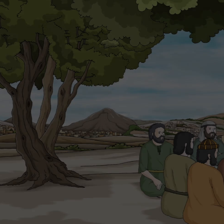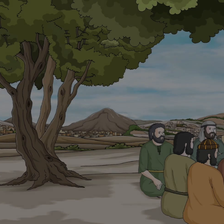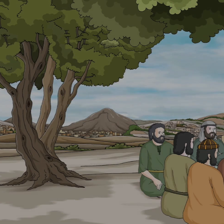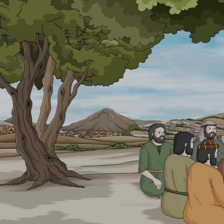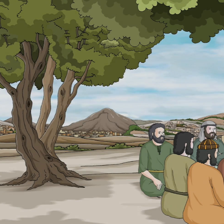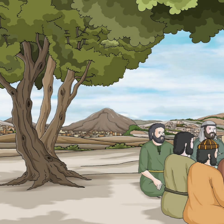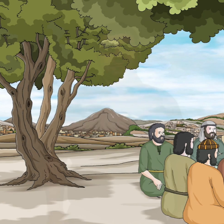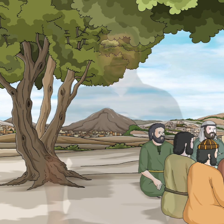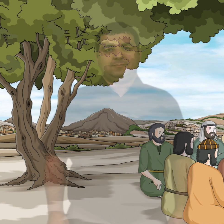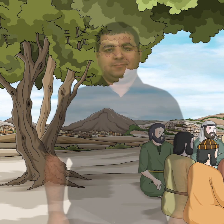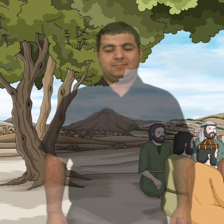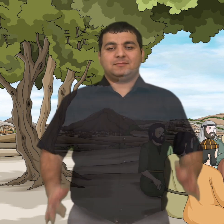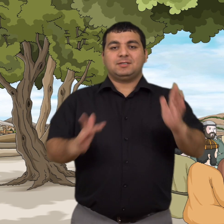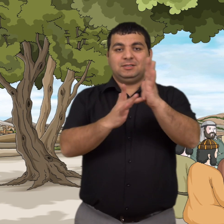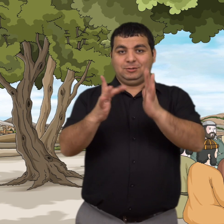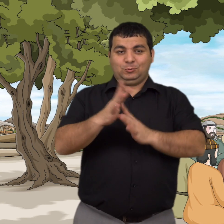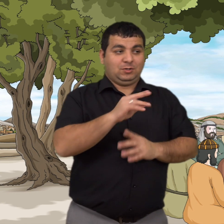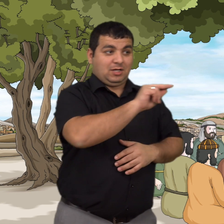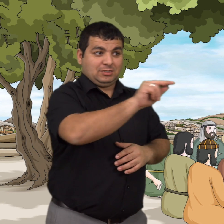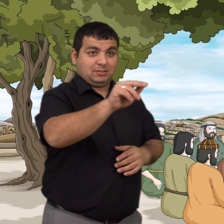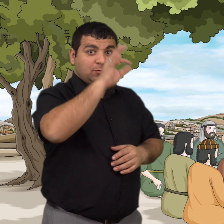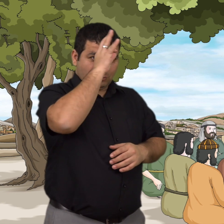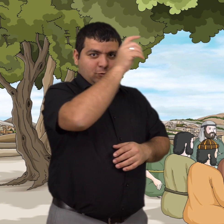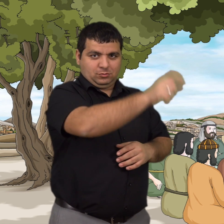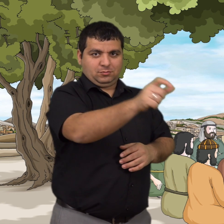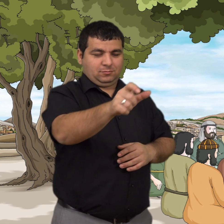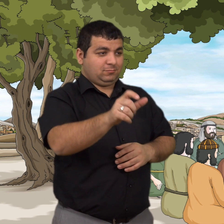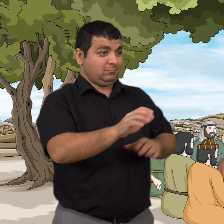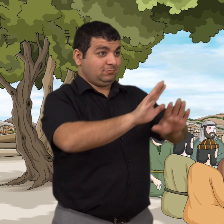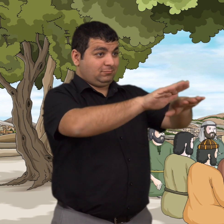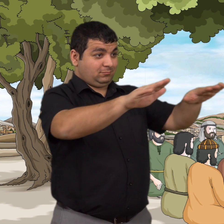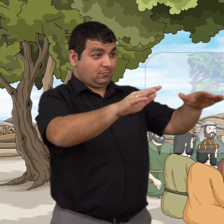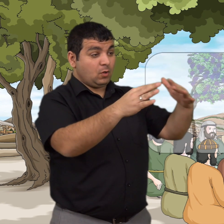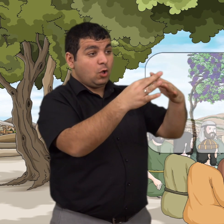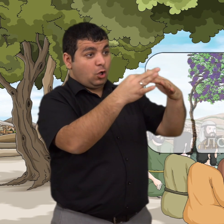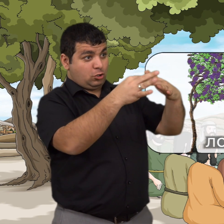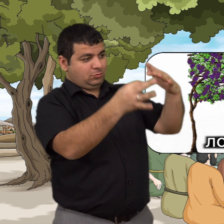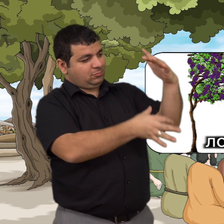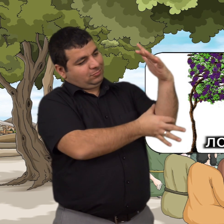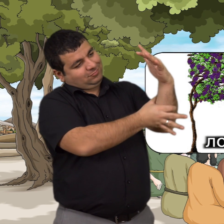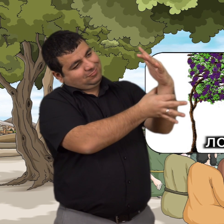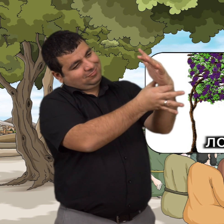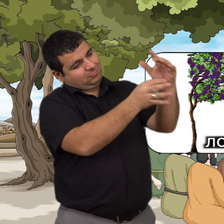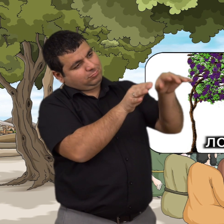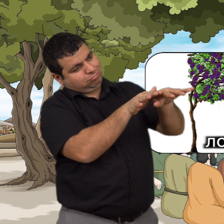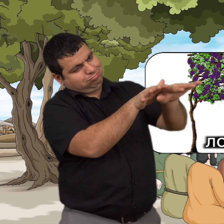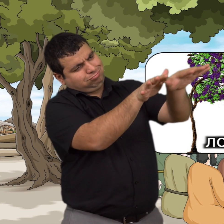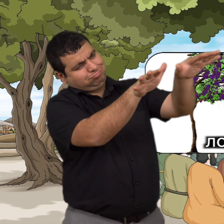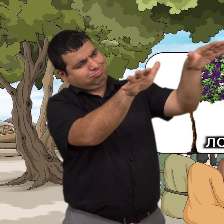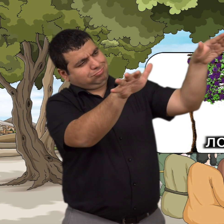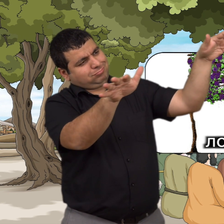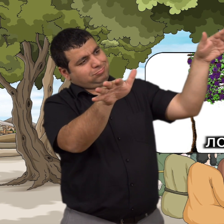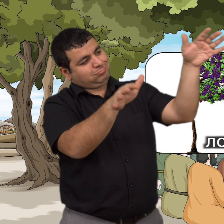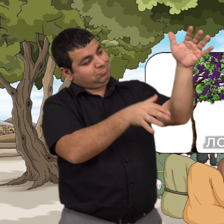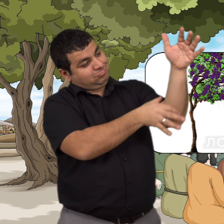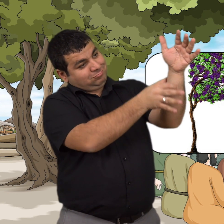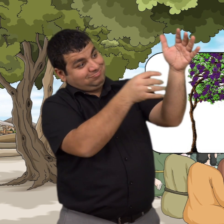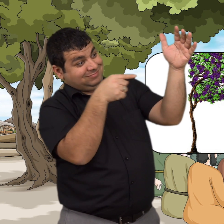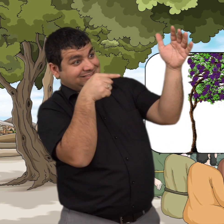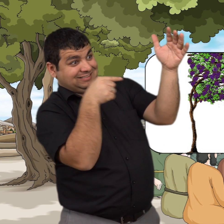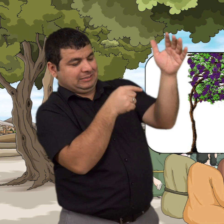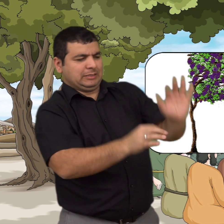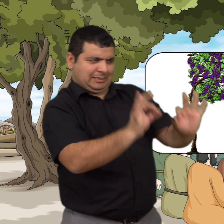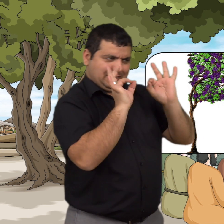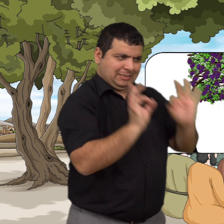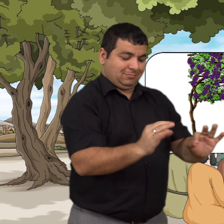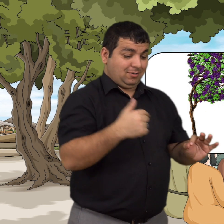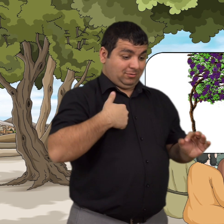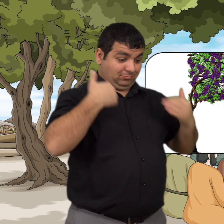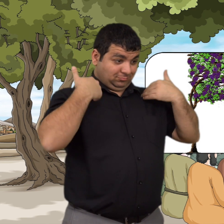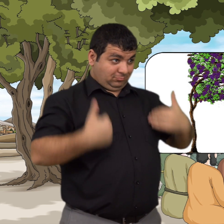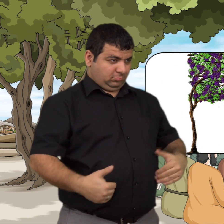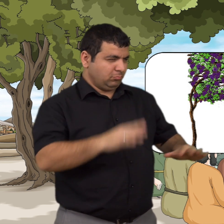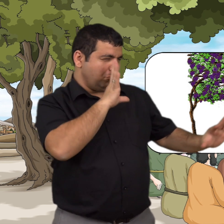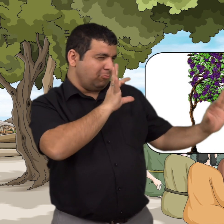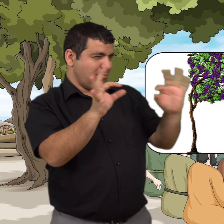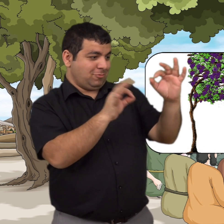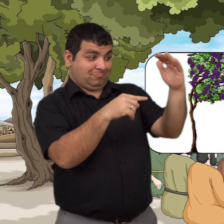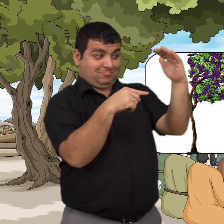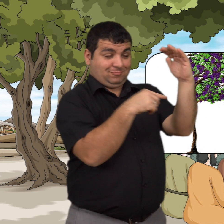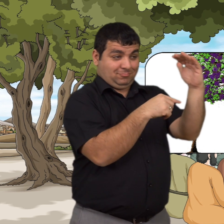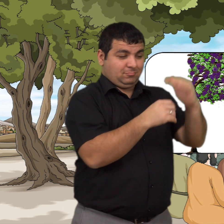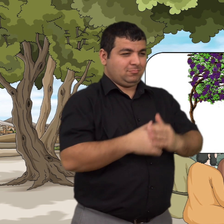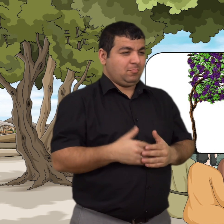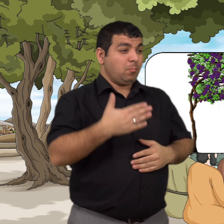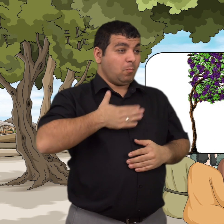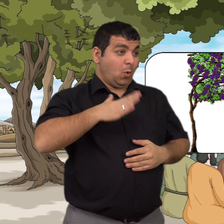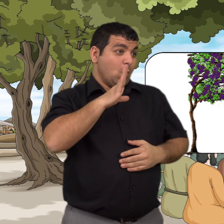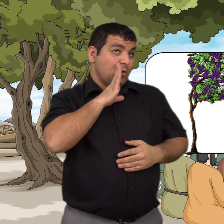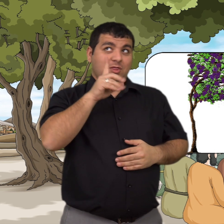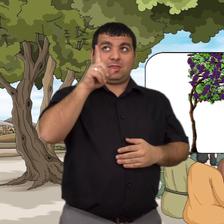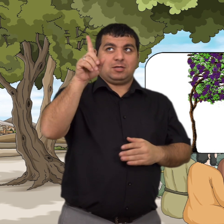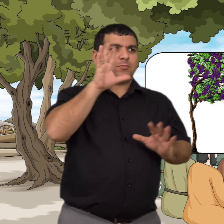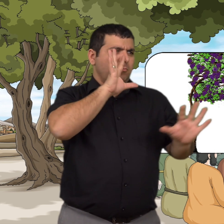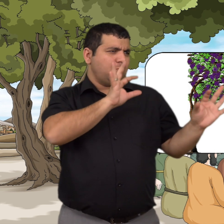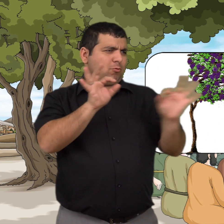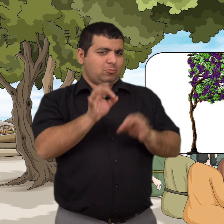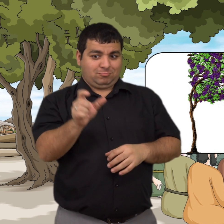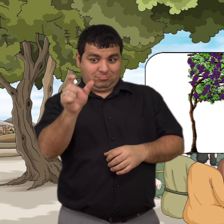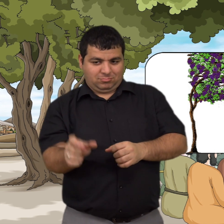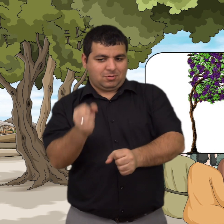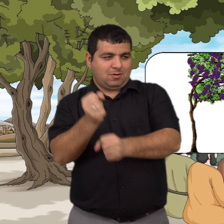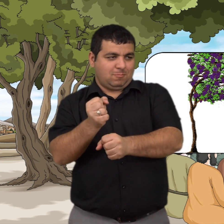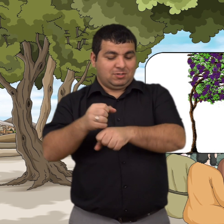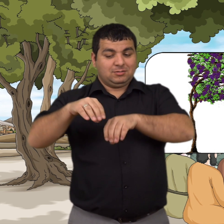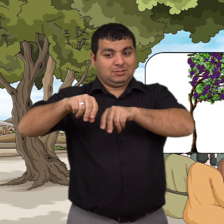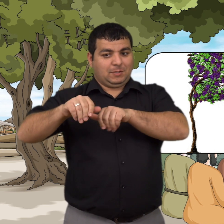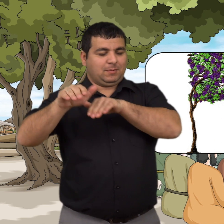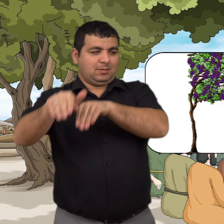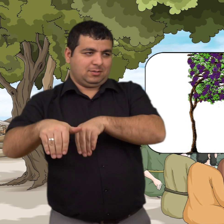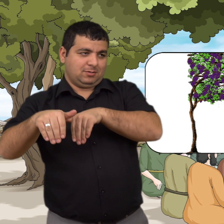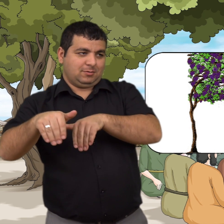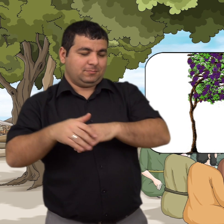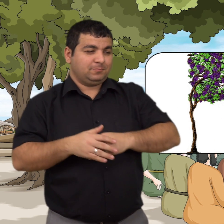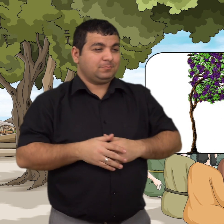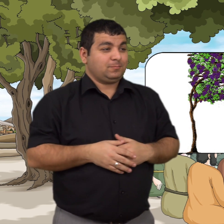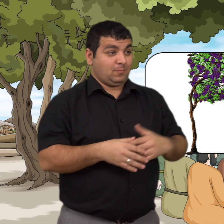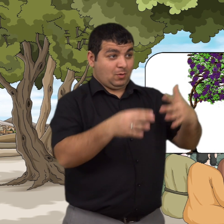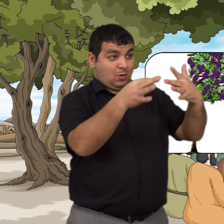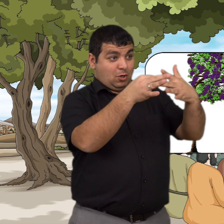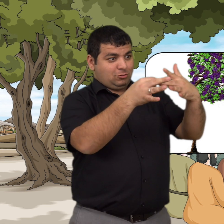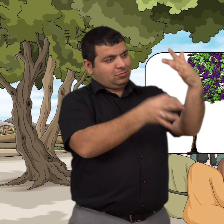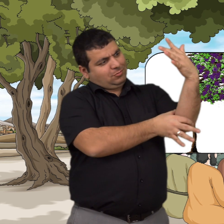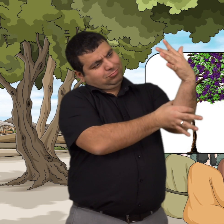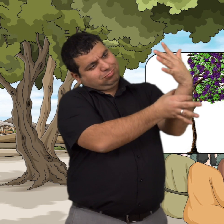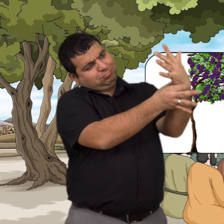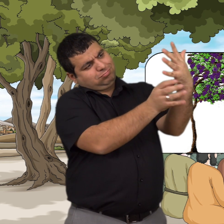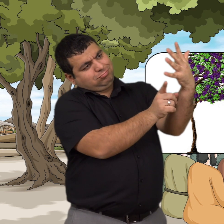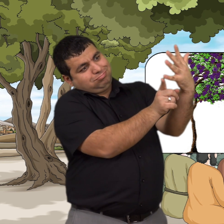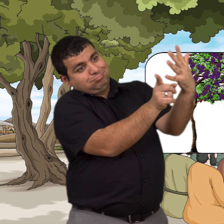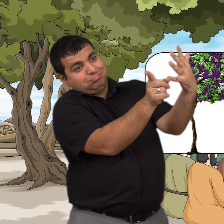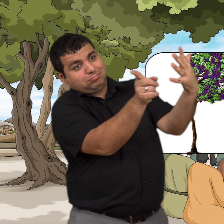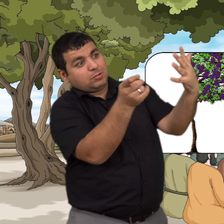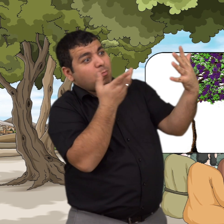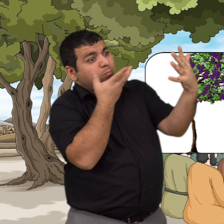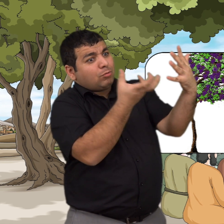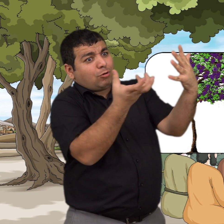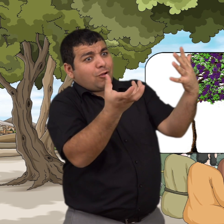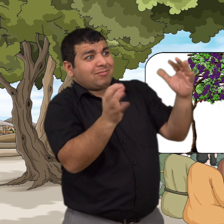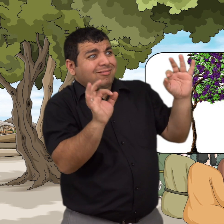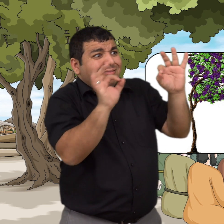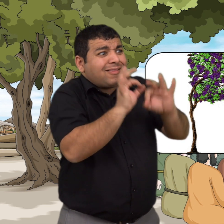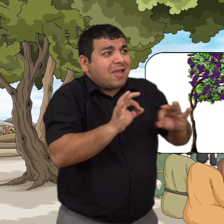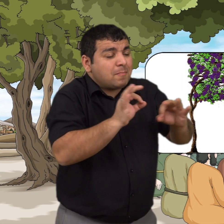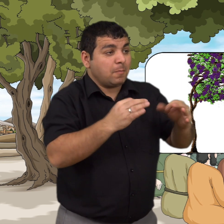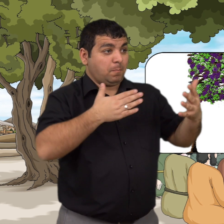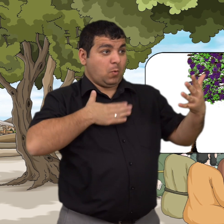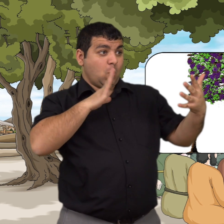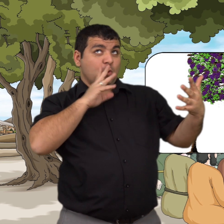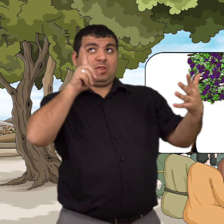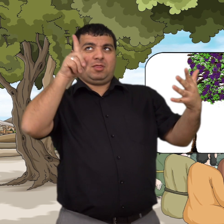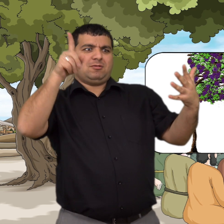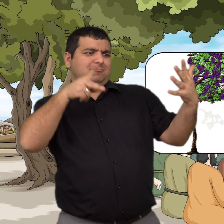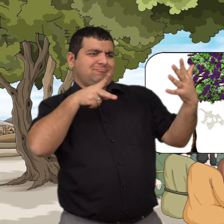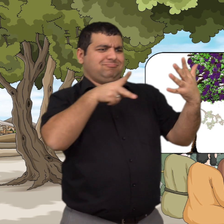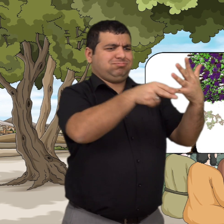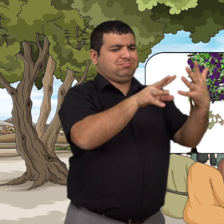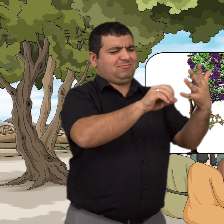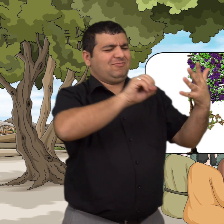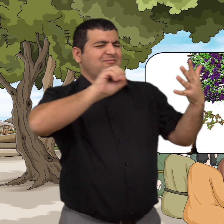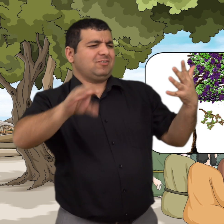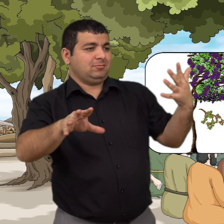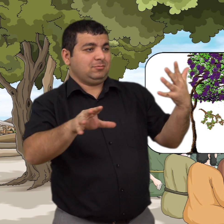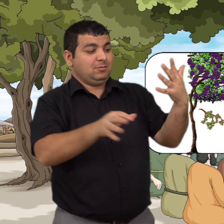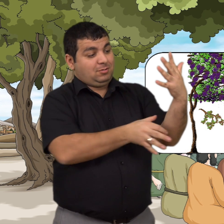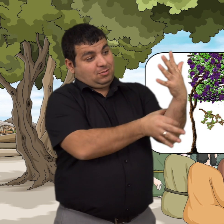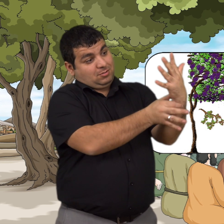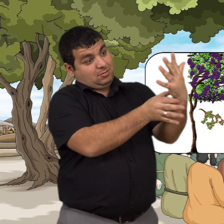“I am the true vine, and My Father is the keeper of the vineyard.